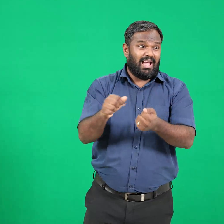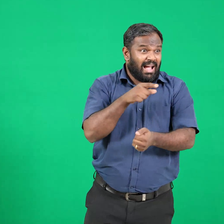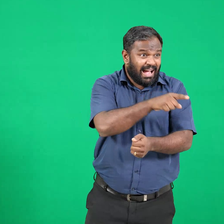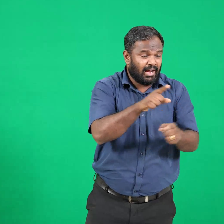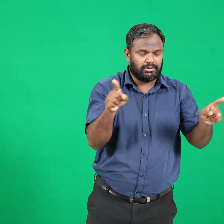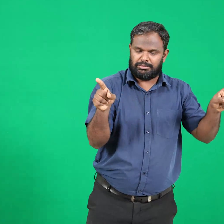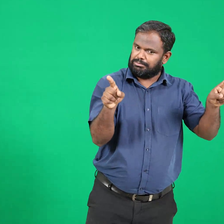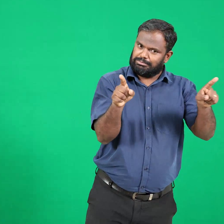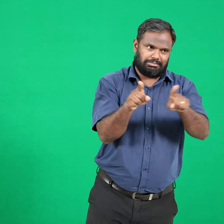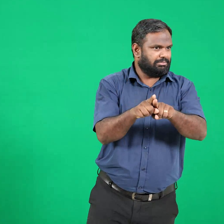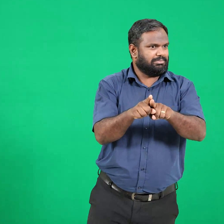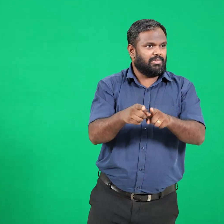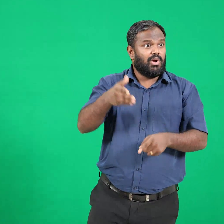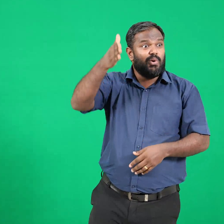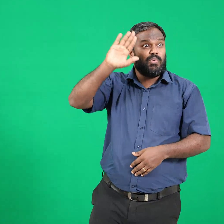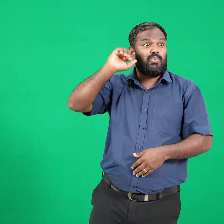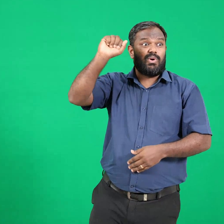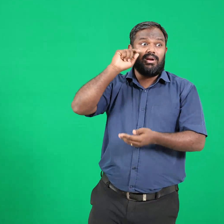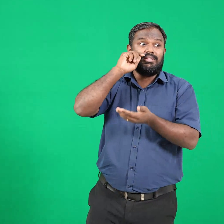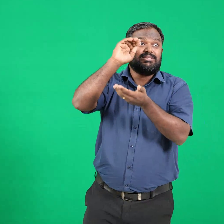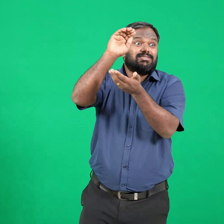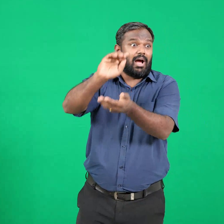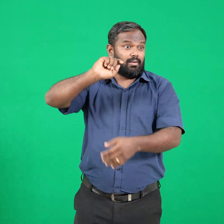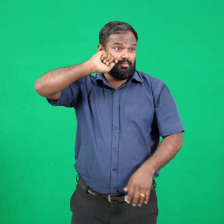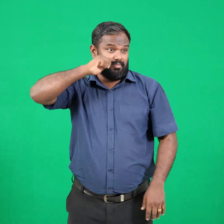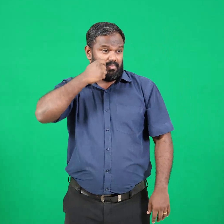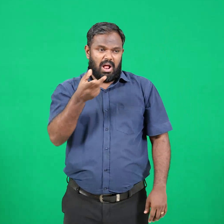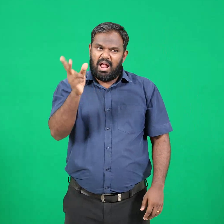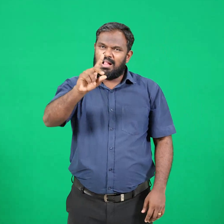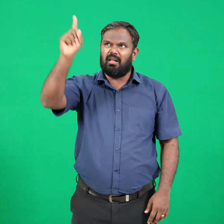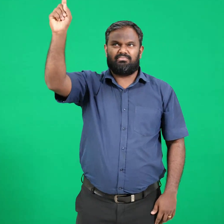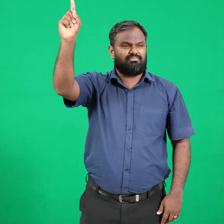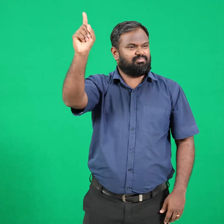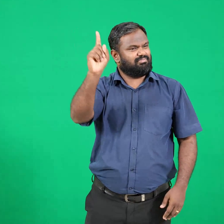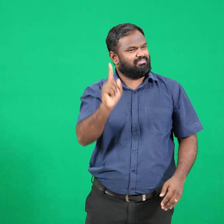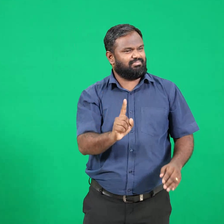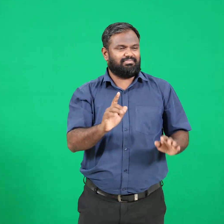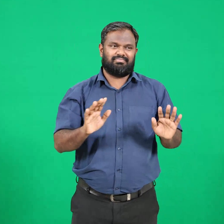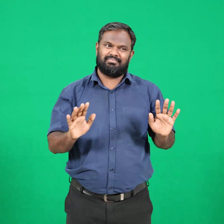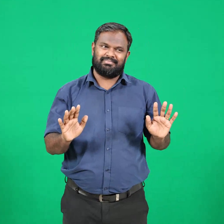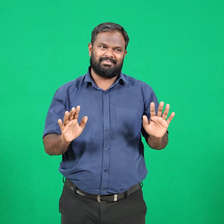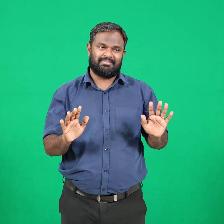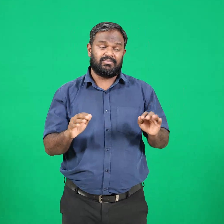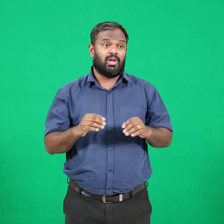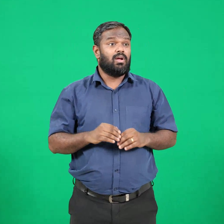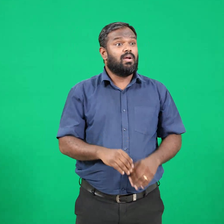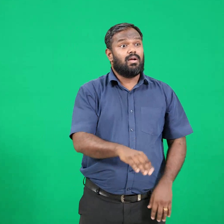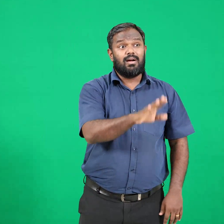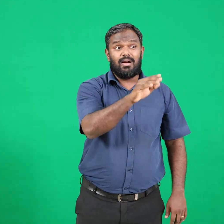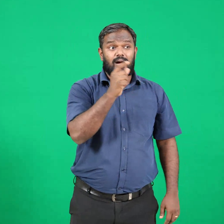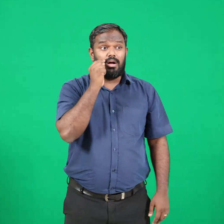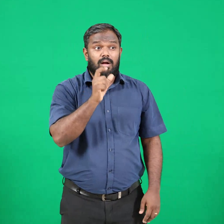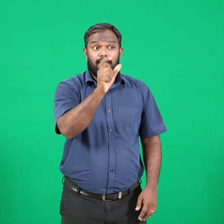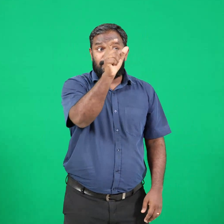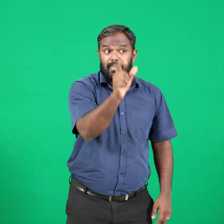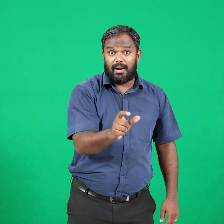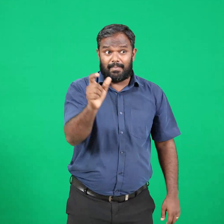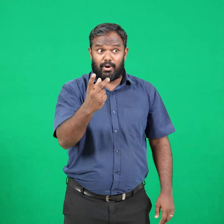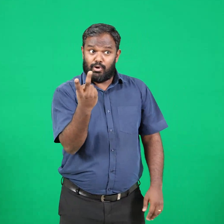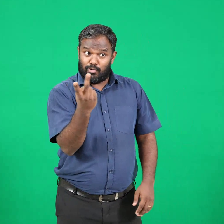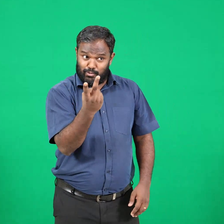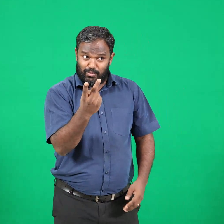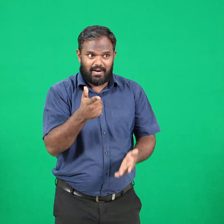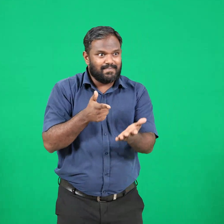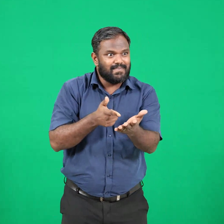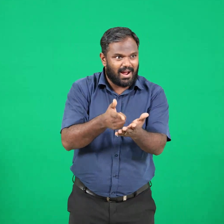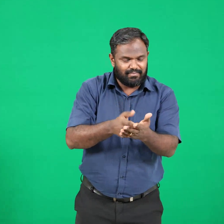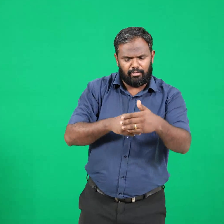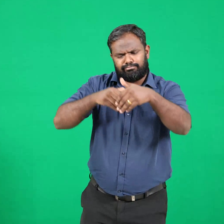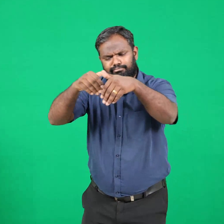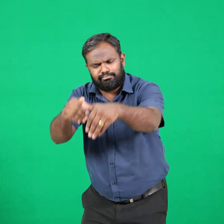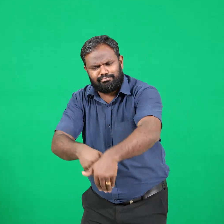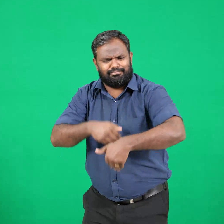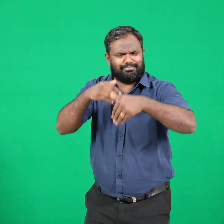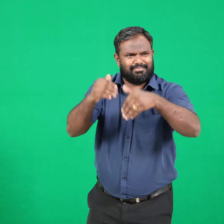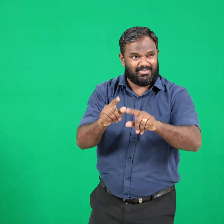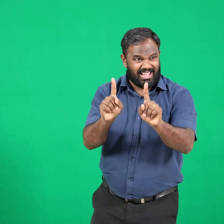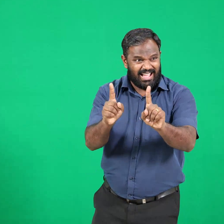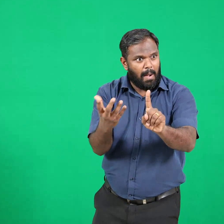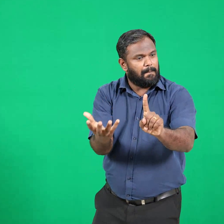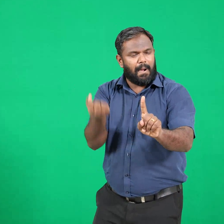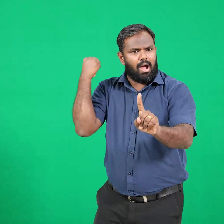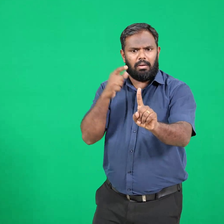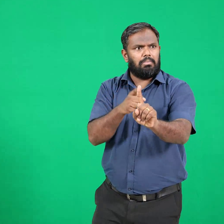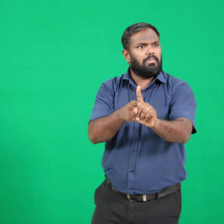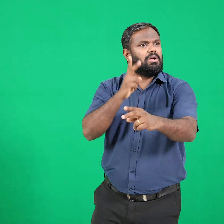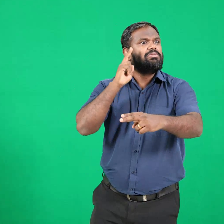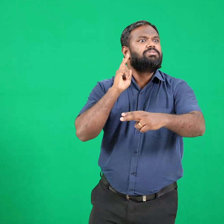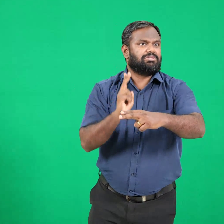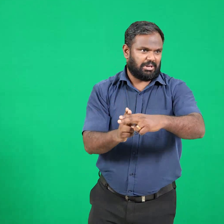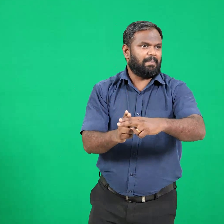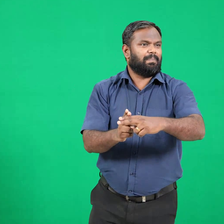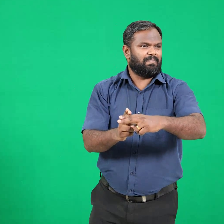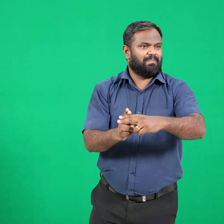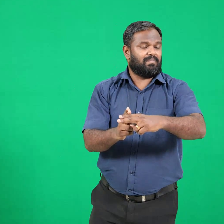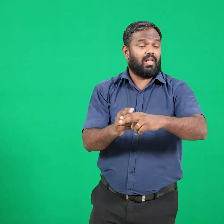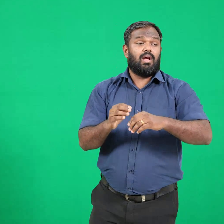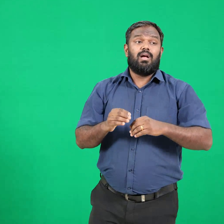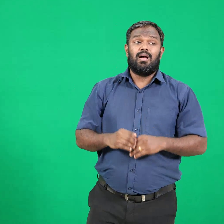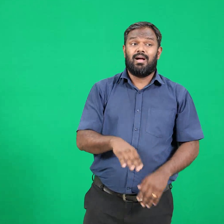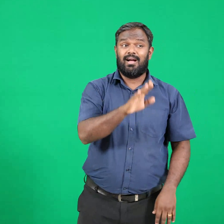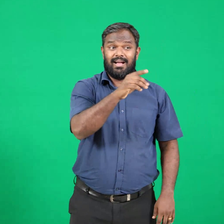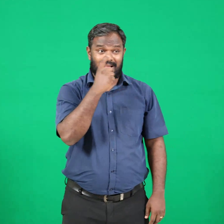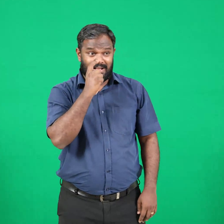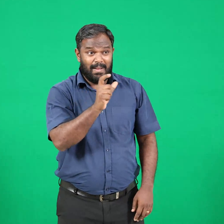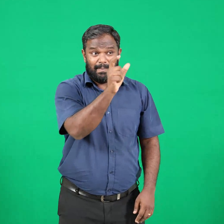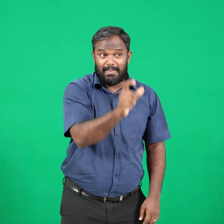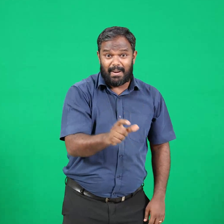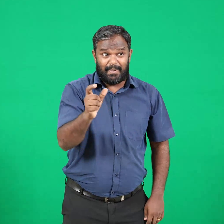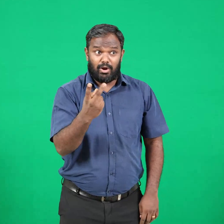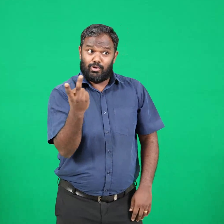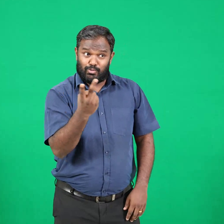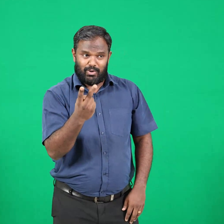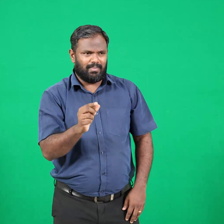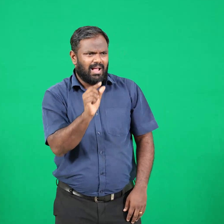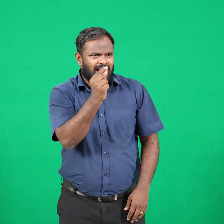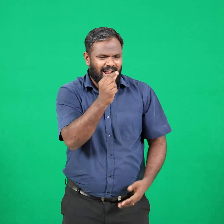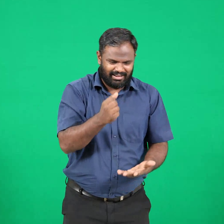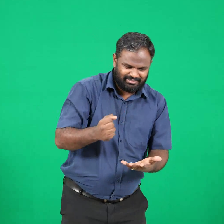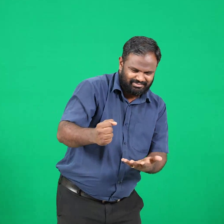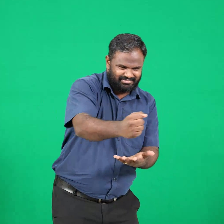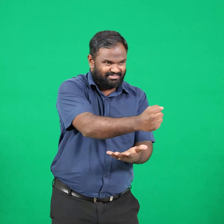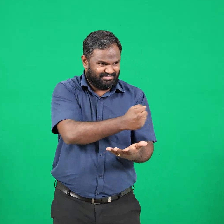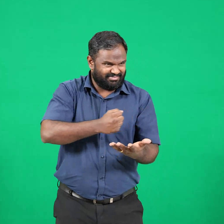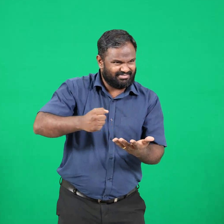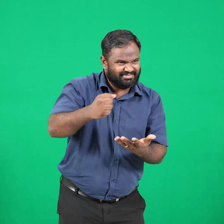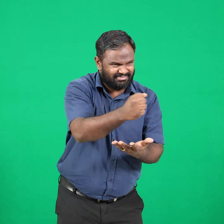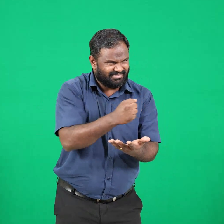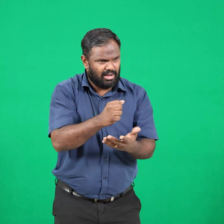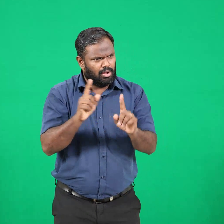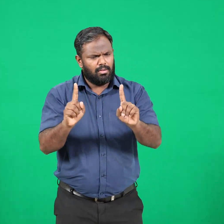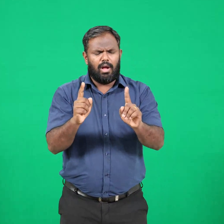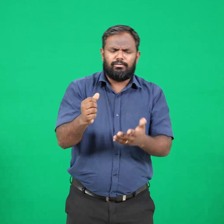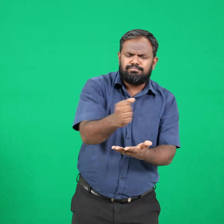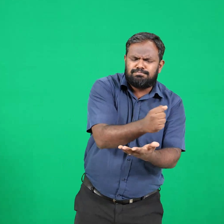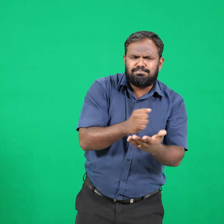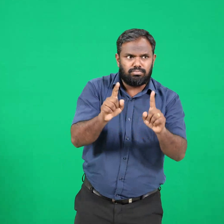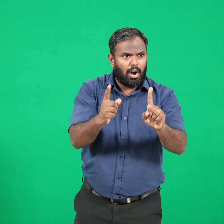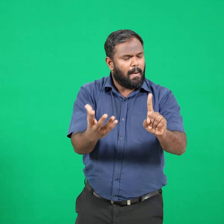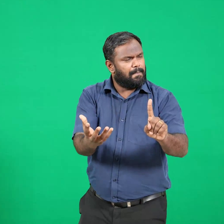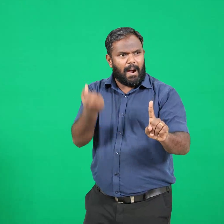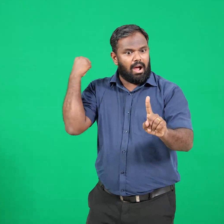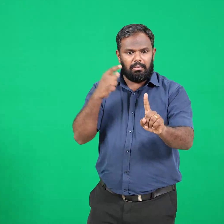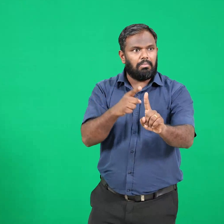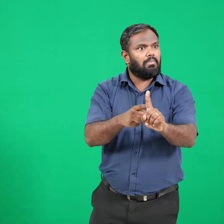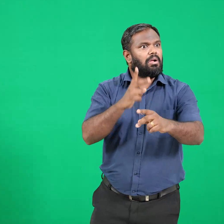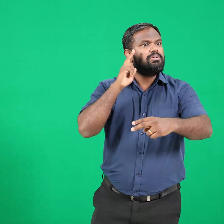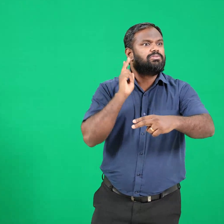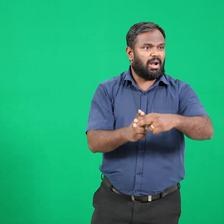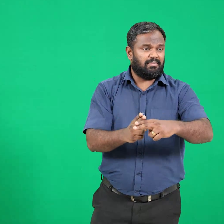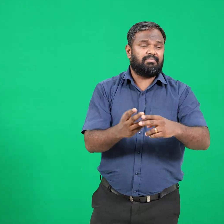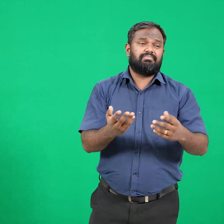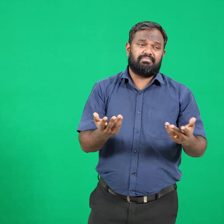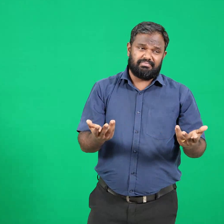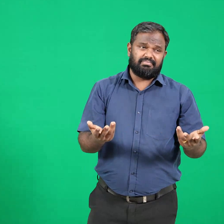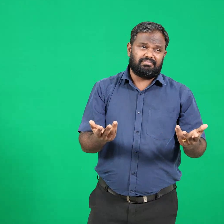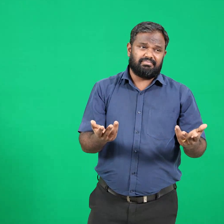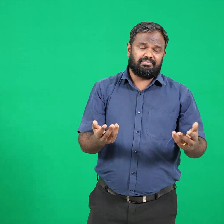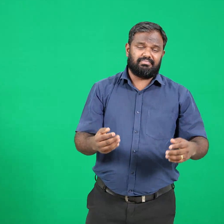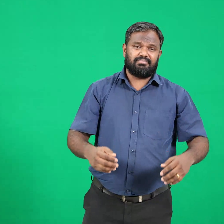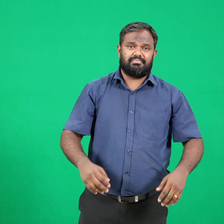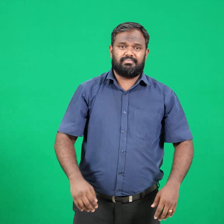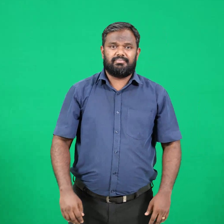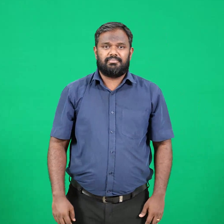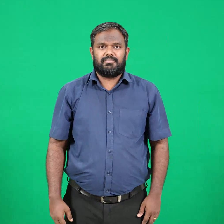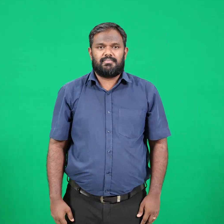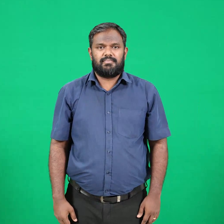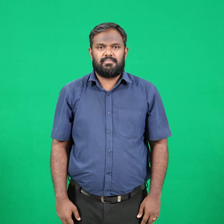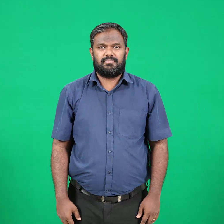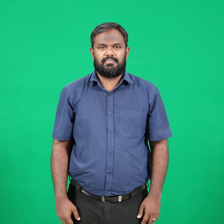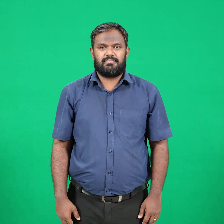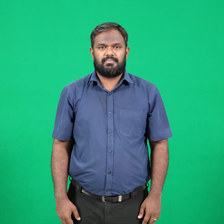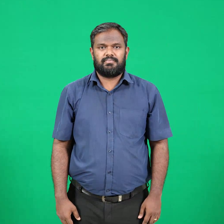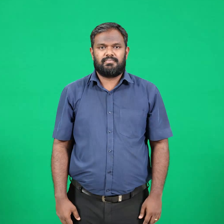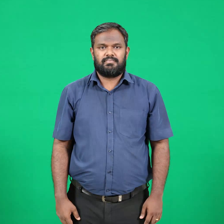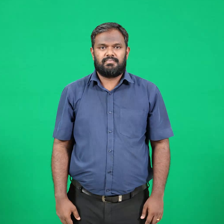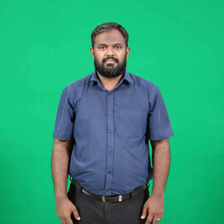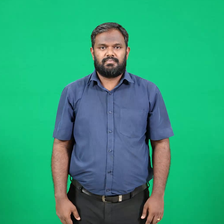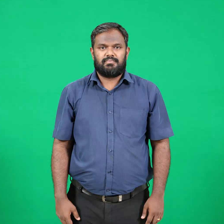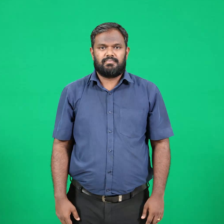Two men will be in the field: one will be taken and the other left. Two women will be grinding at the mill: one will be taken and the other left.